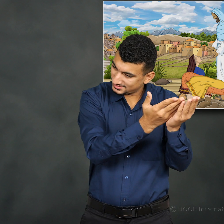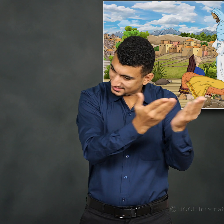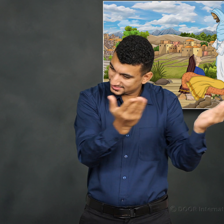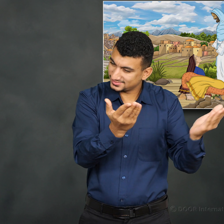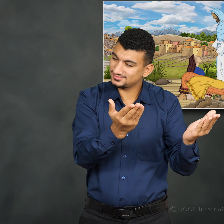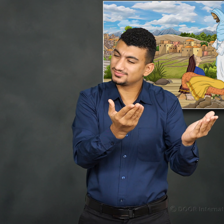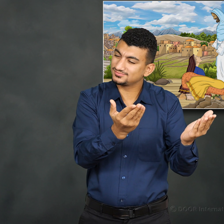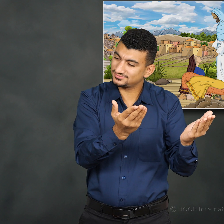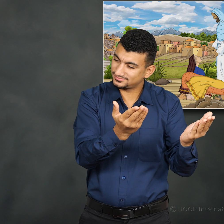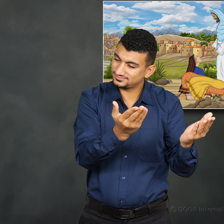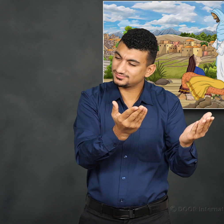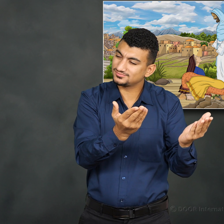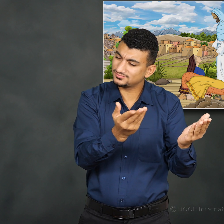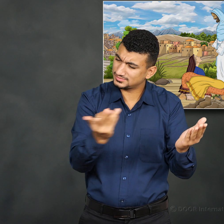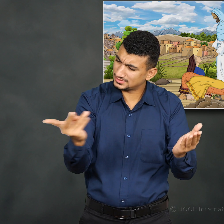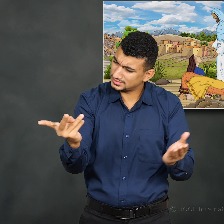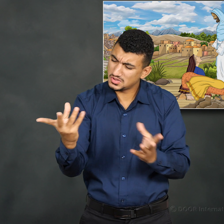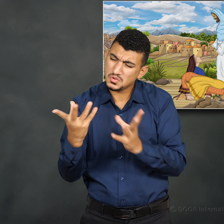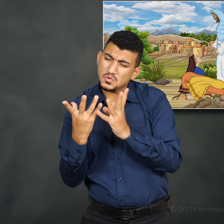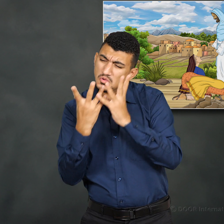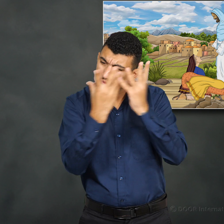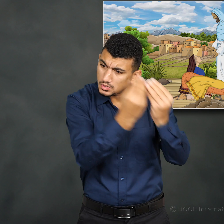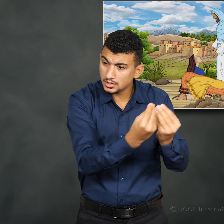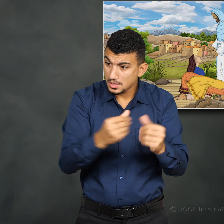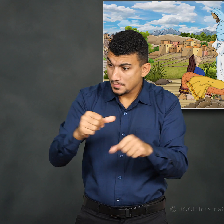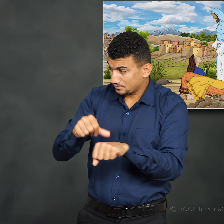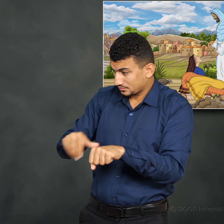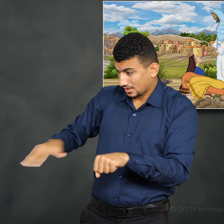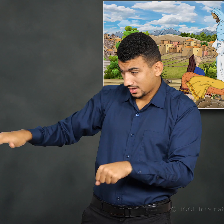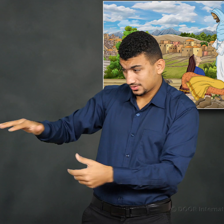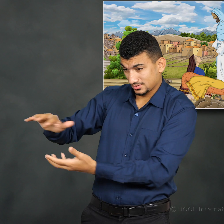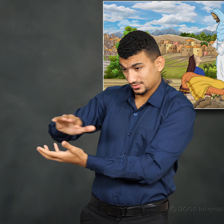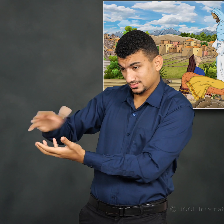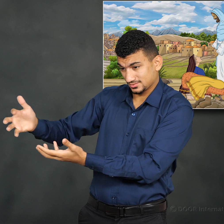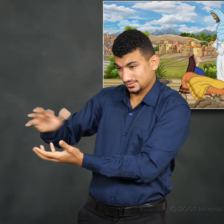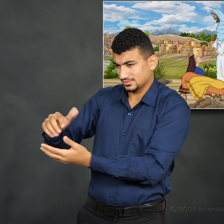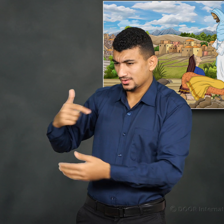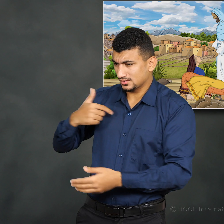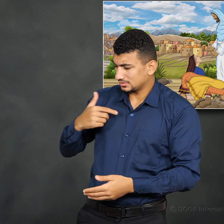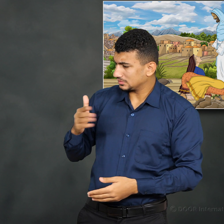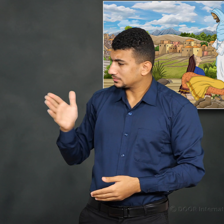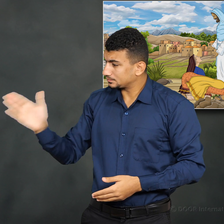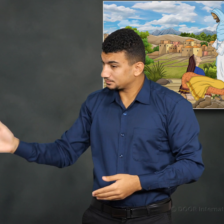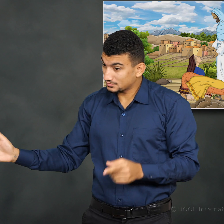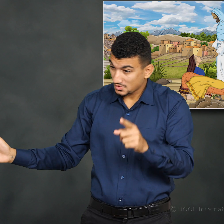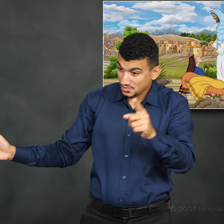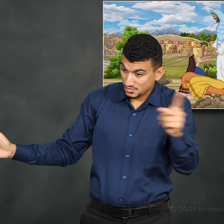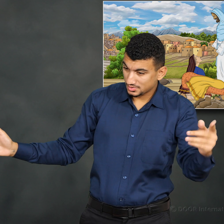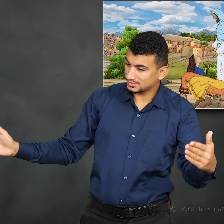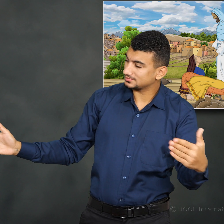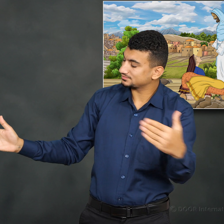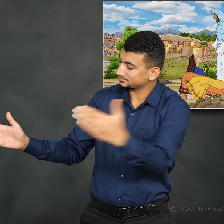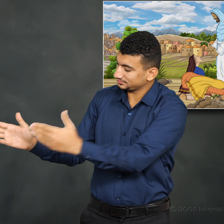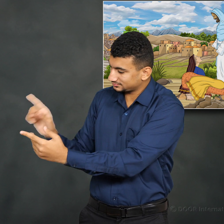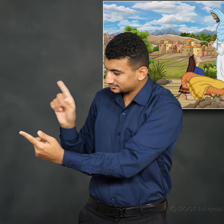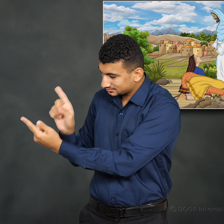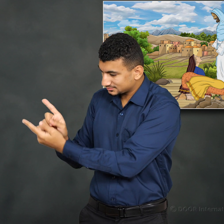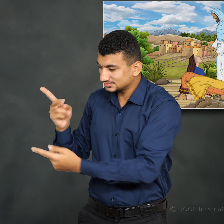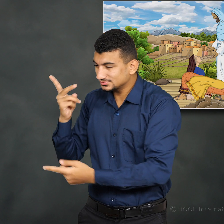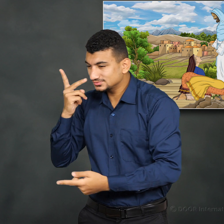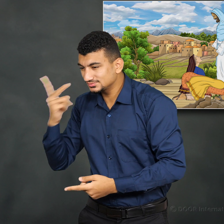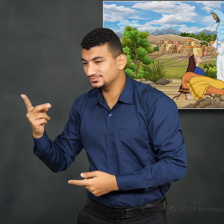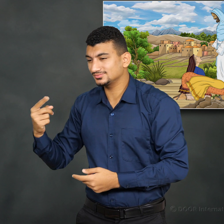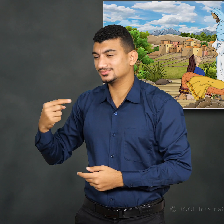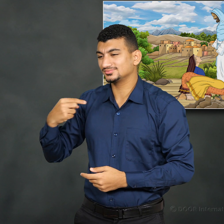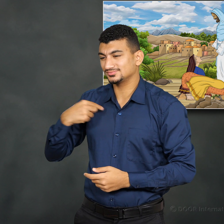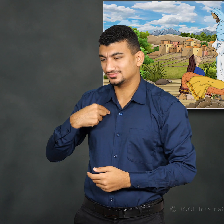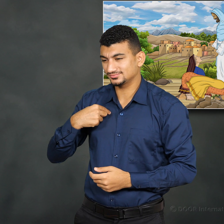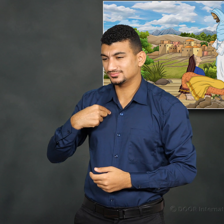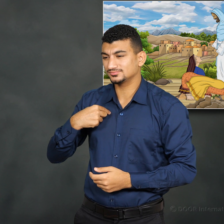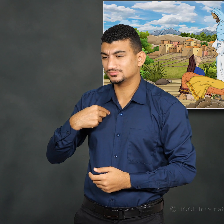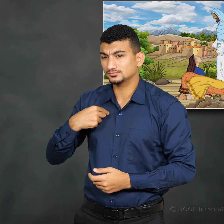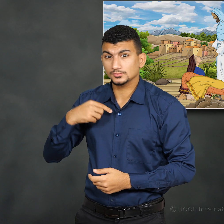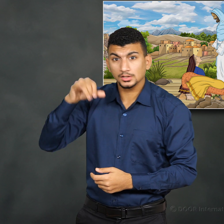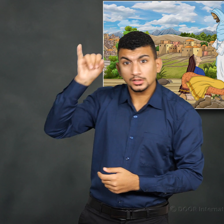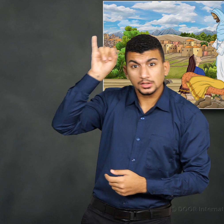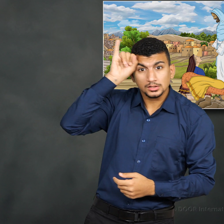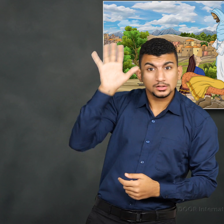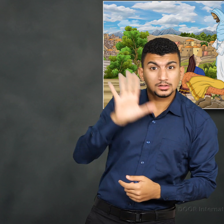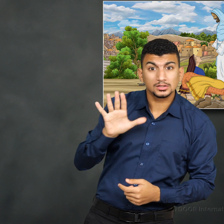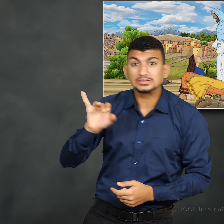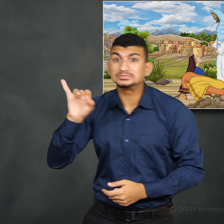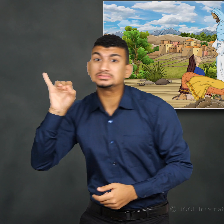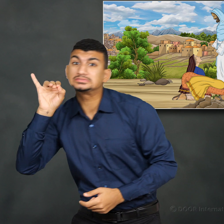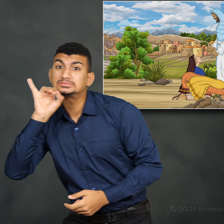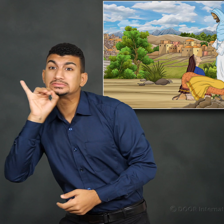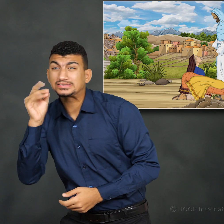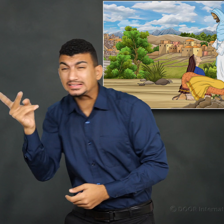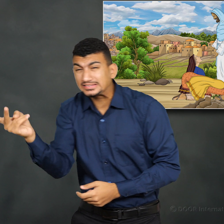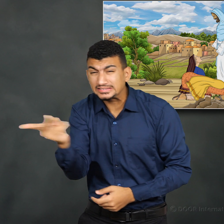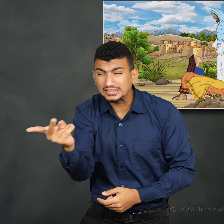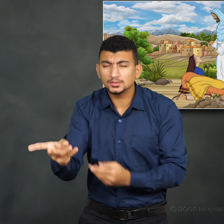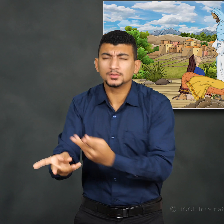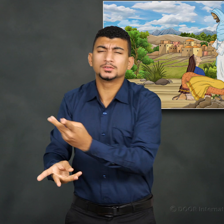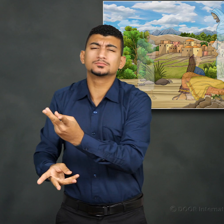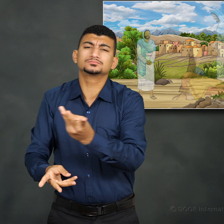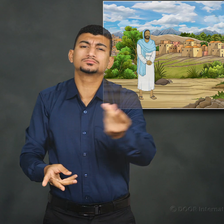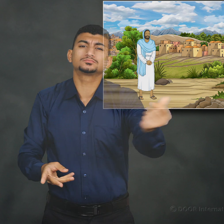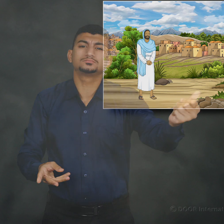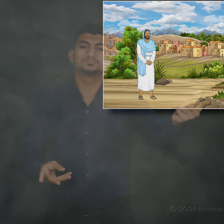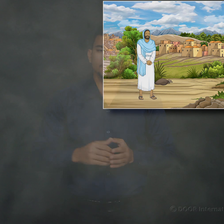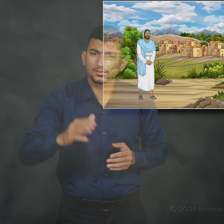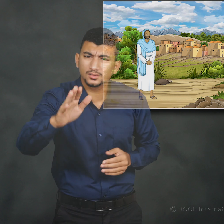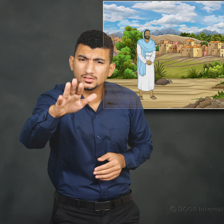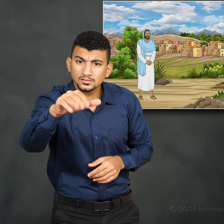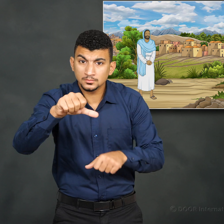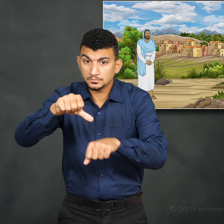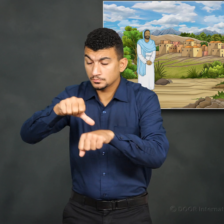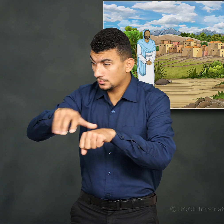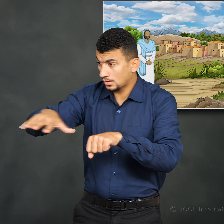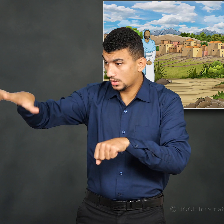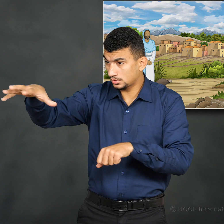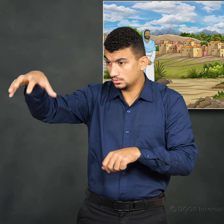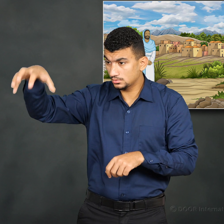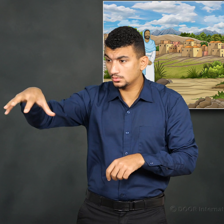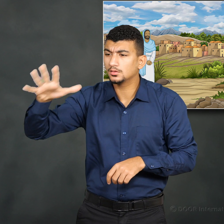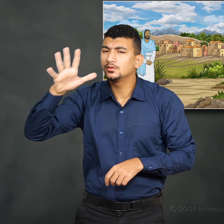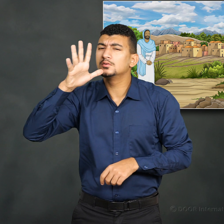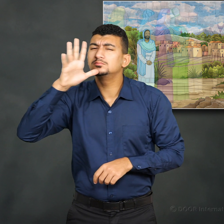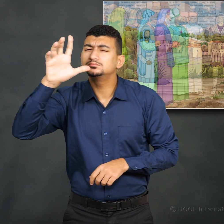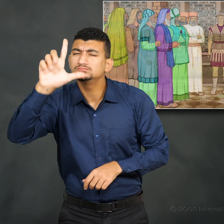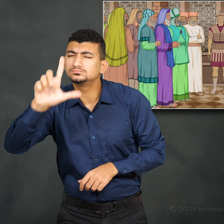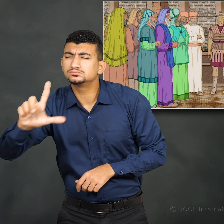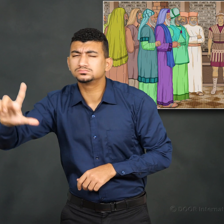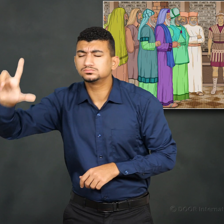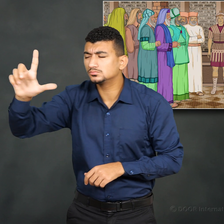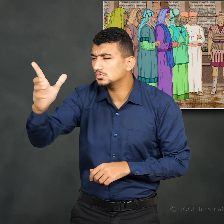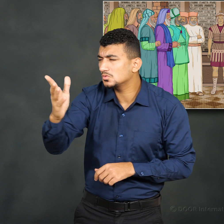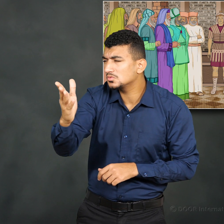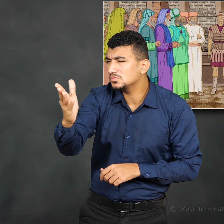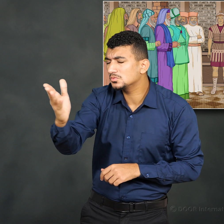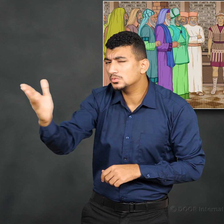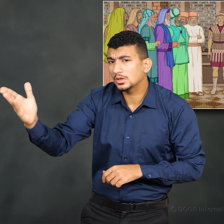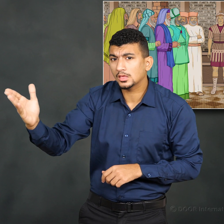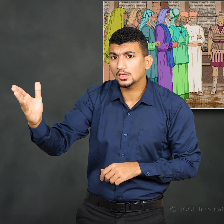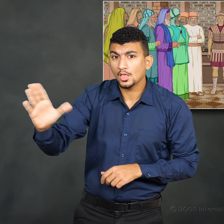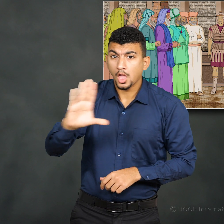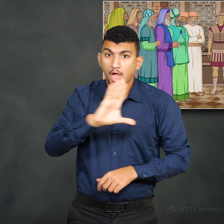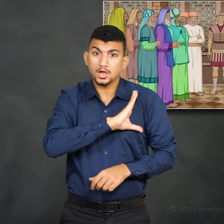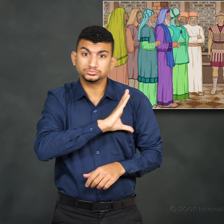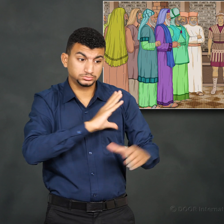“Go and tell My brothers to go to Galilee. There they will see Me.”